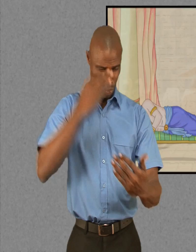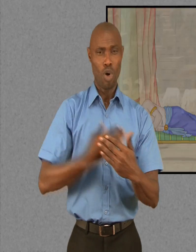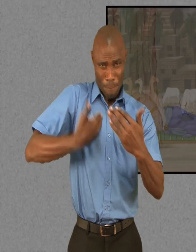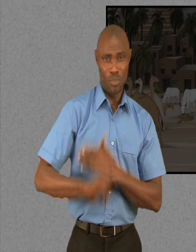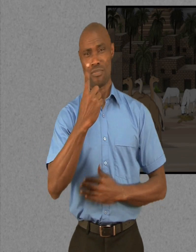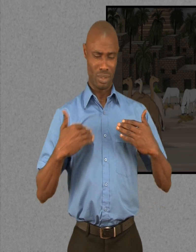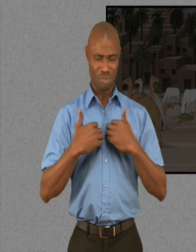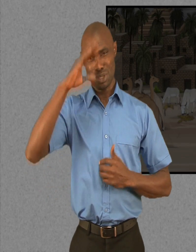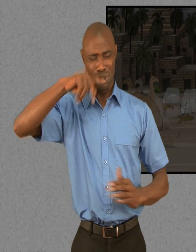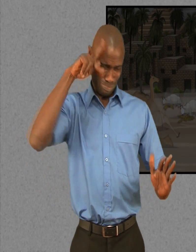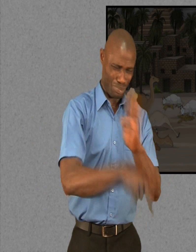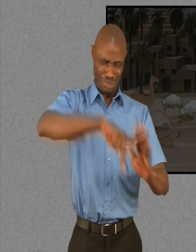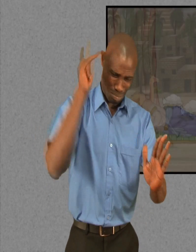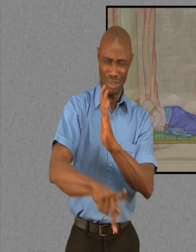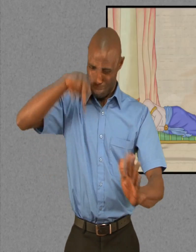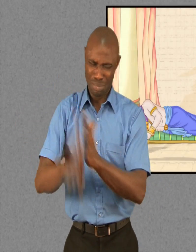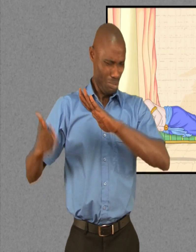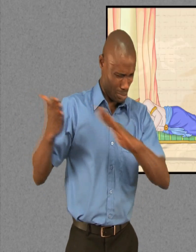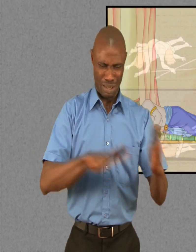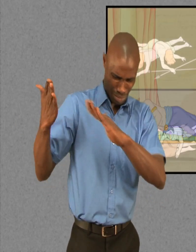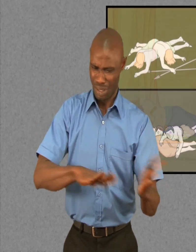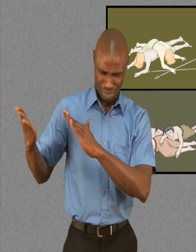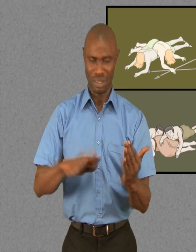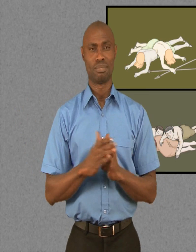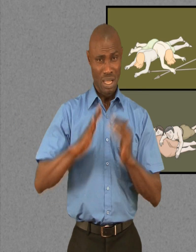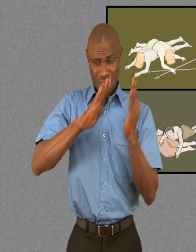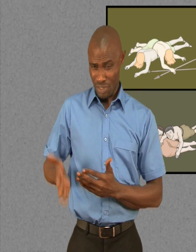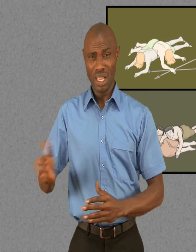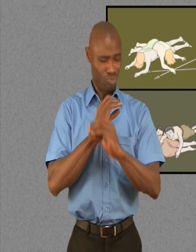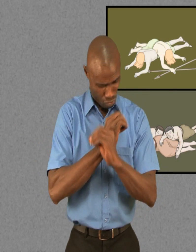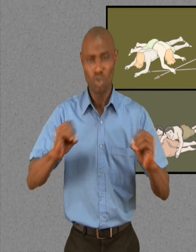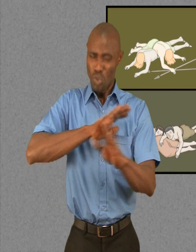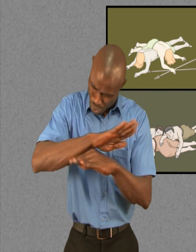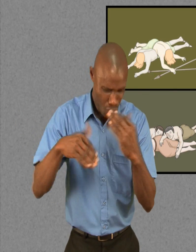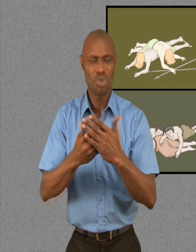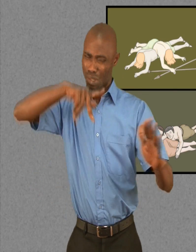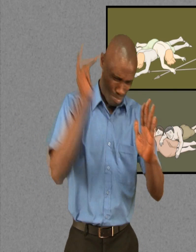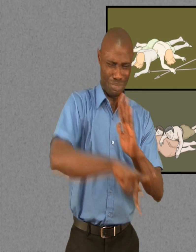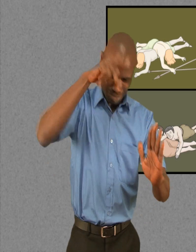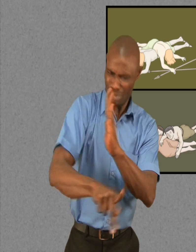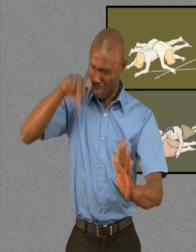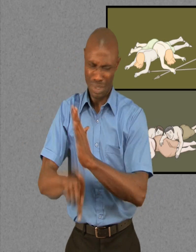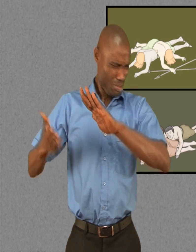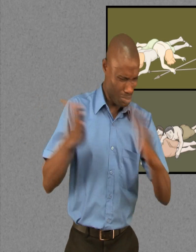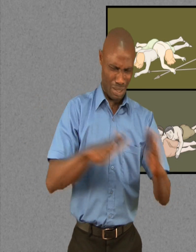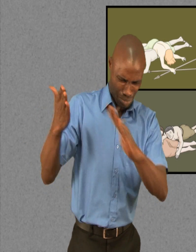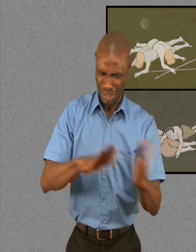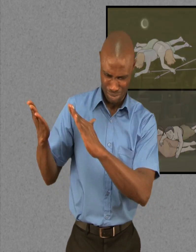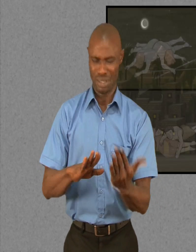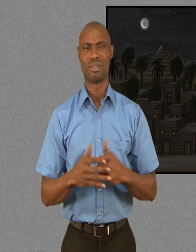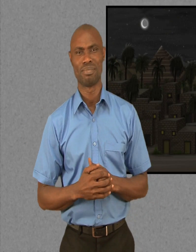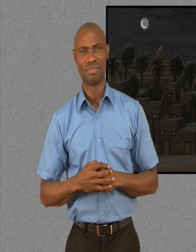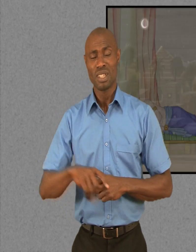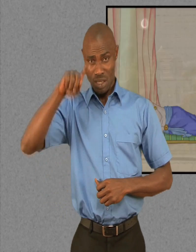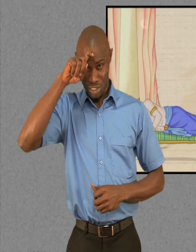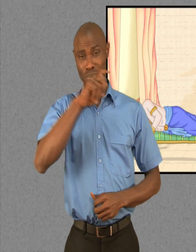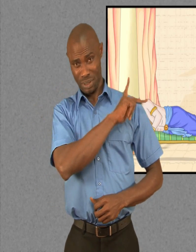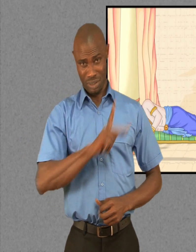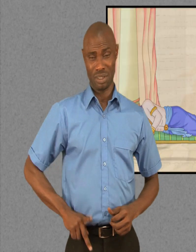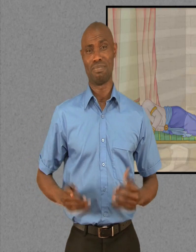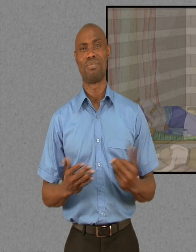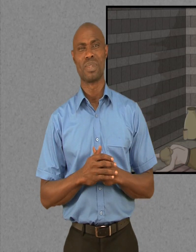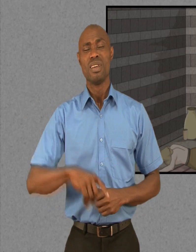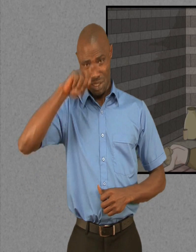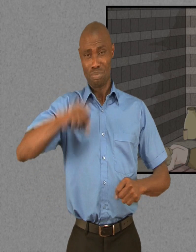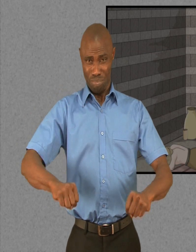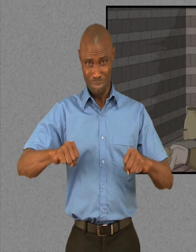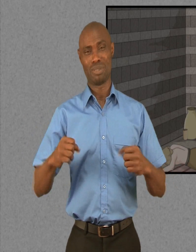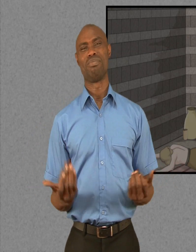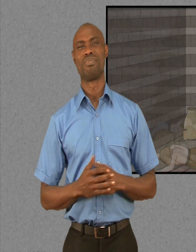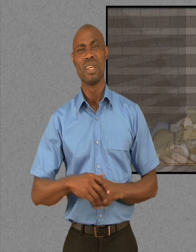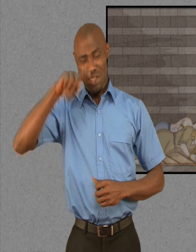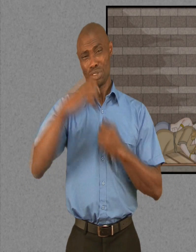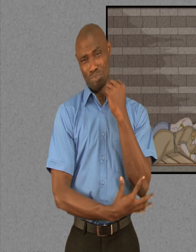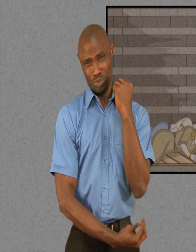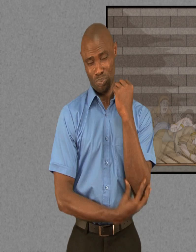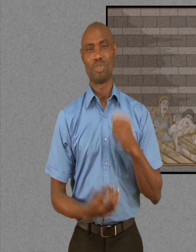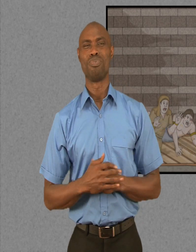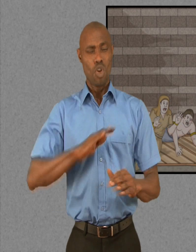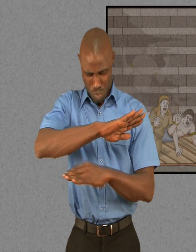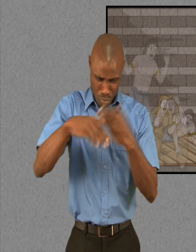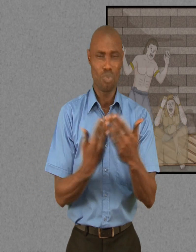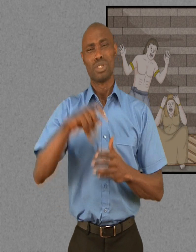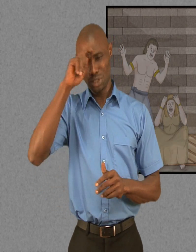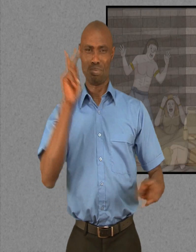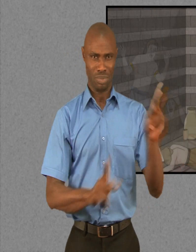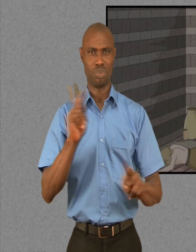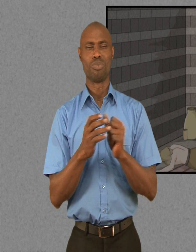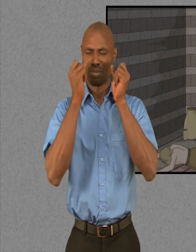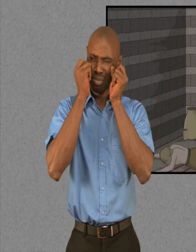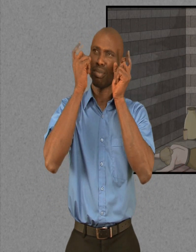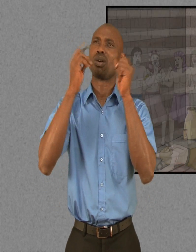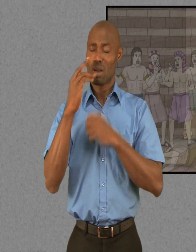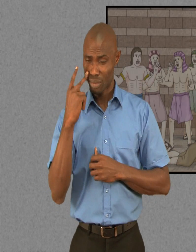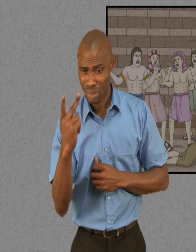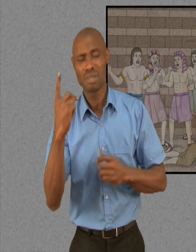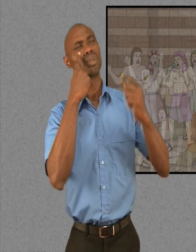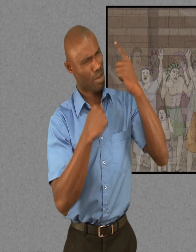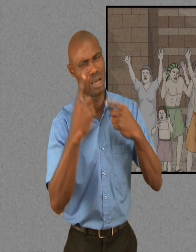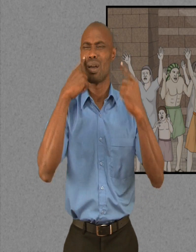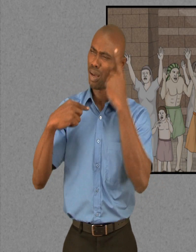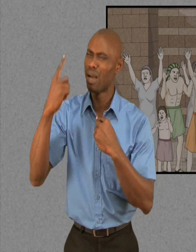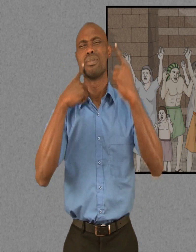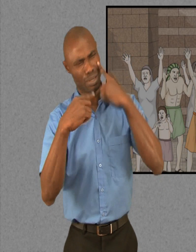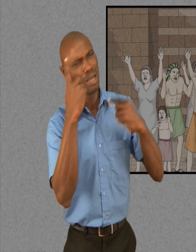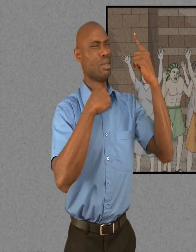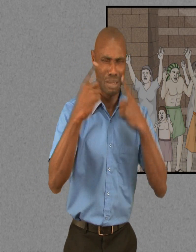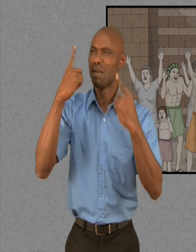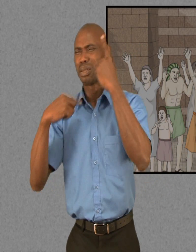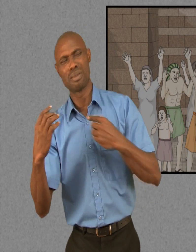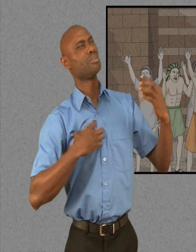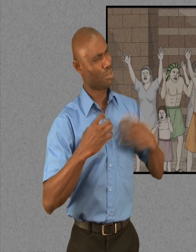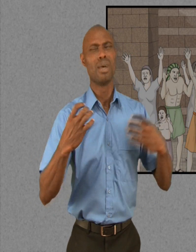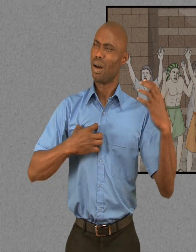During the night Pharaoh got up—he and all his officials and all the Egyptians—and there was loud wailing in Egypt;